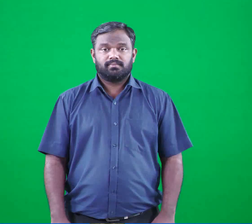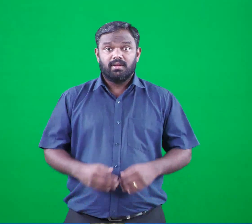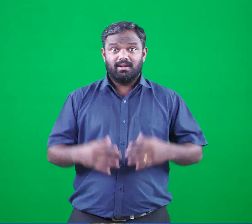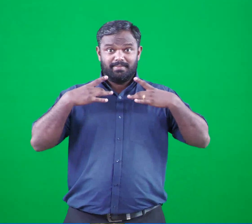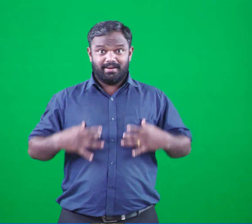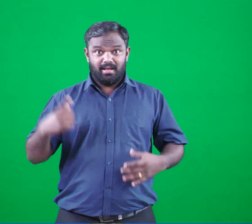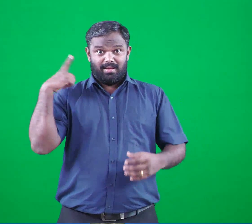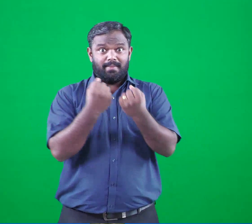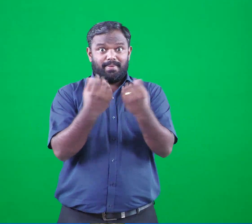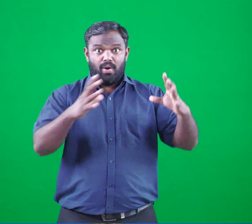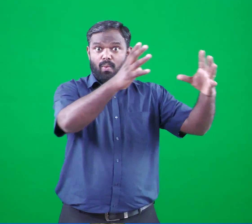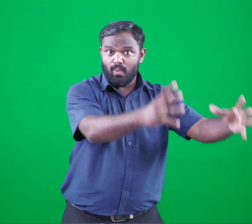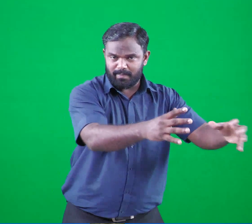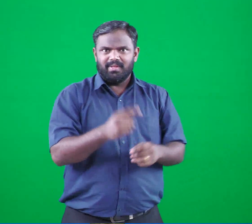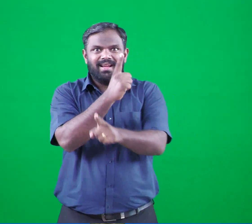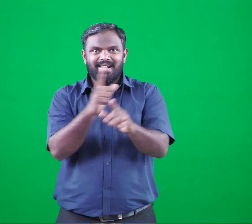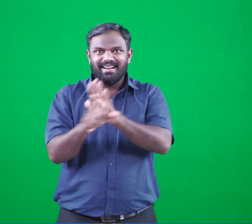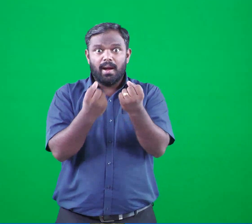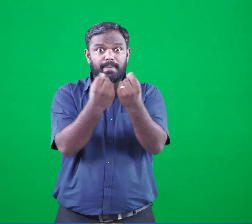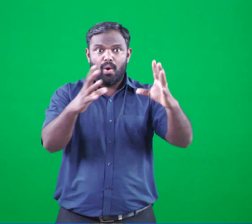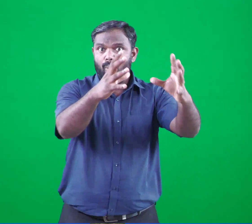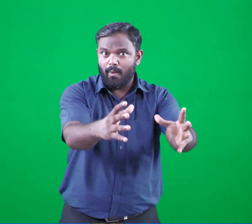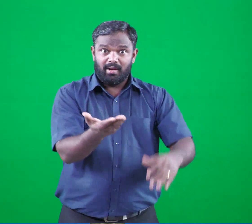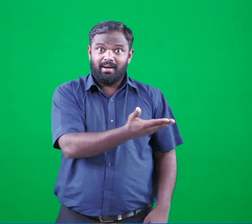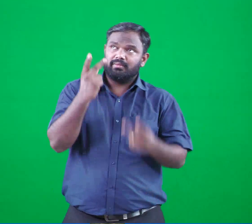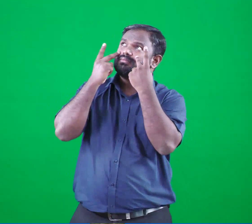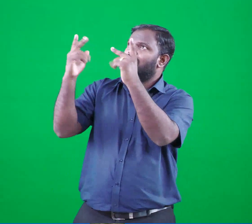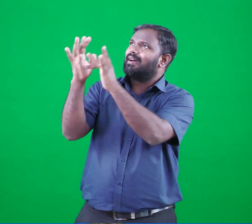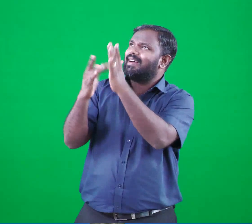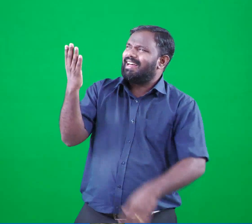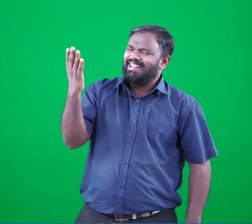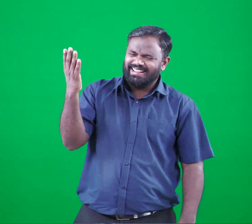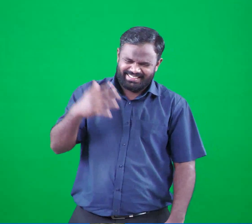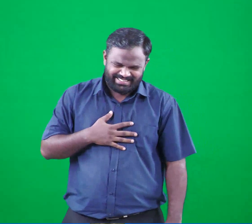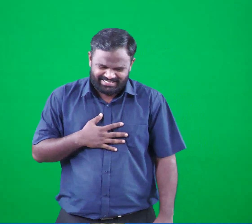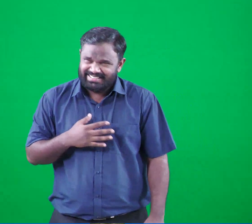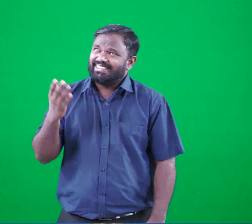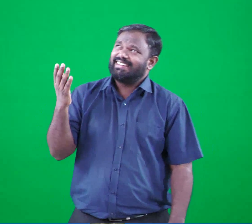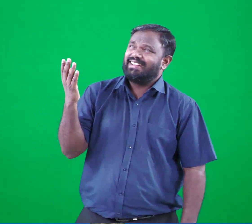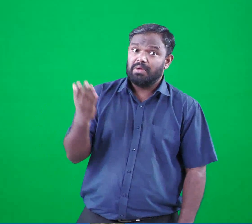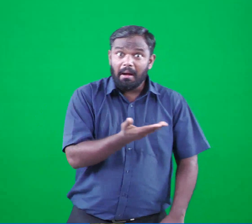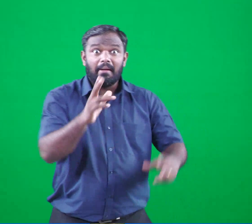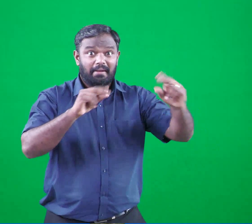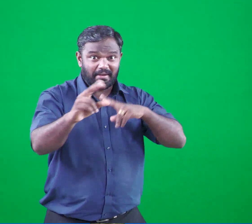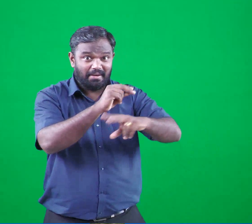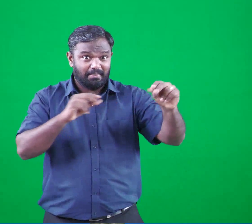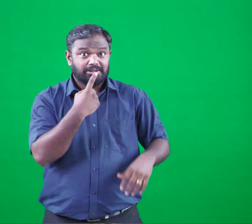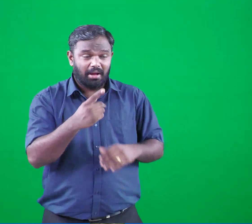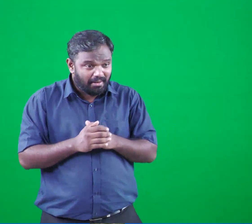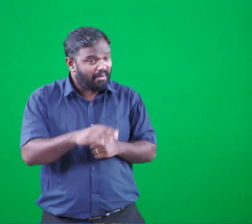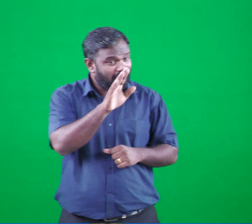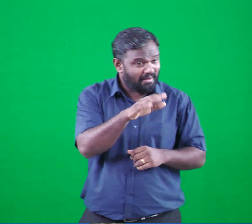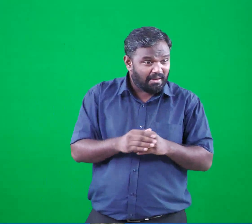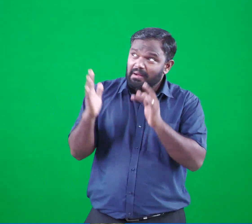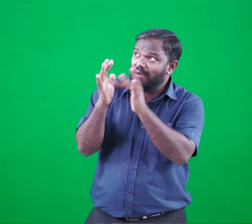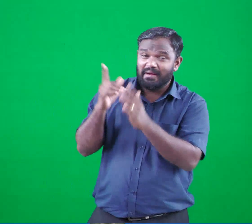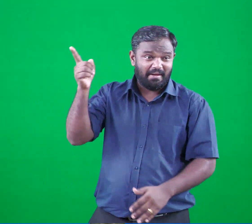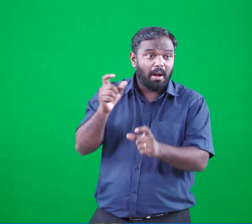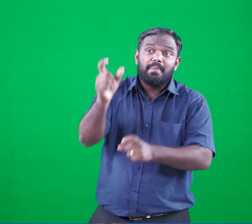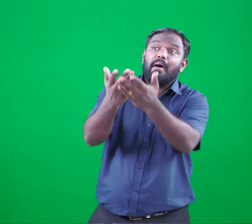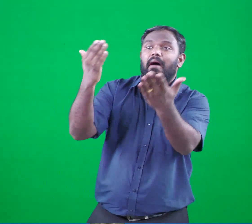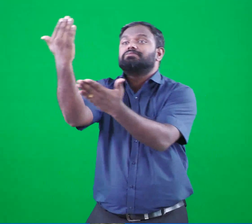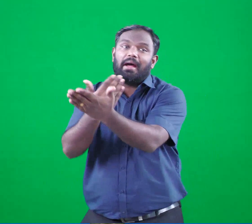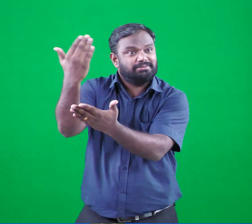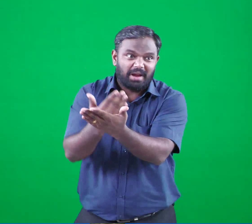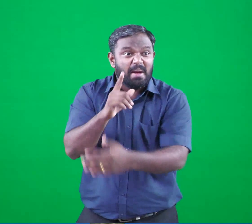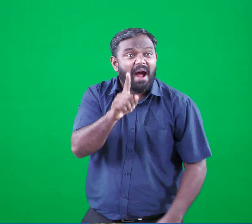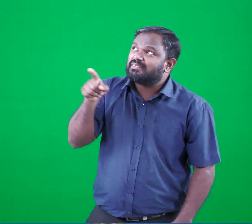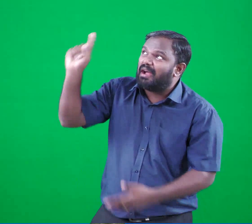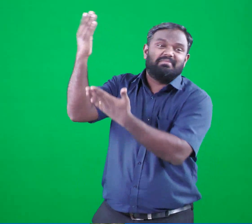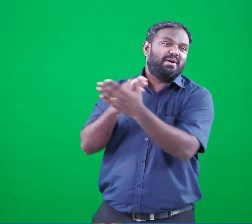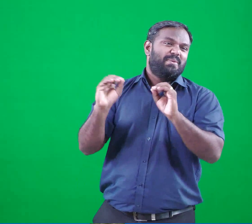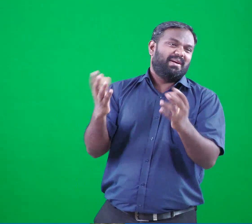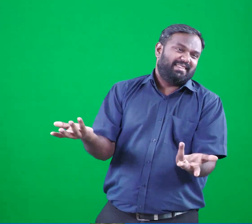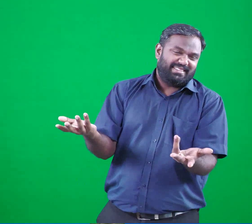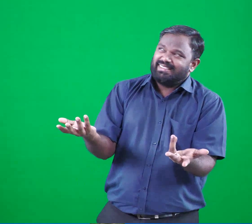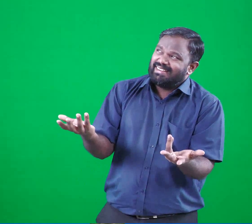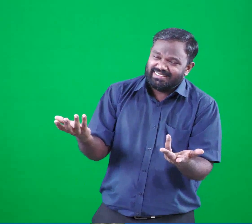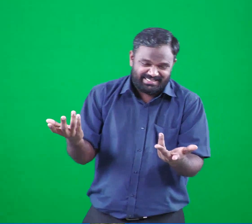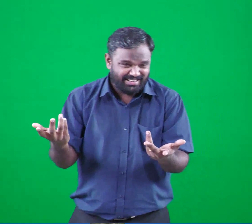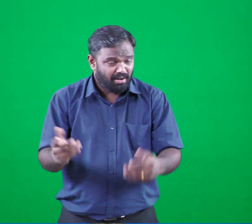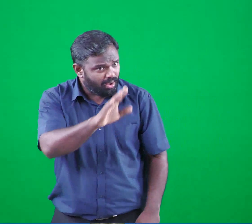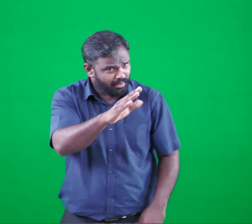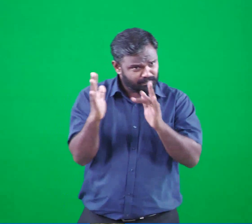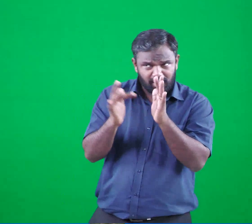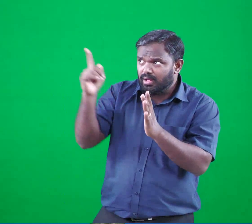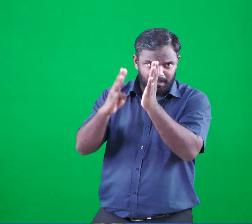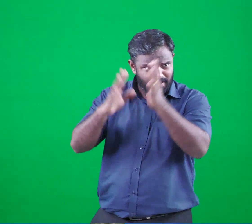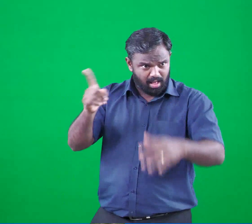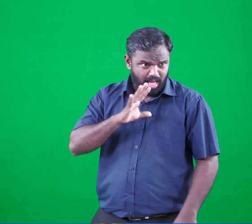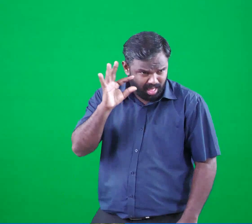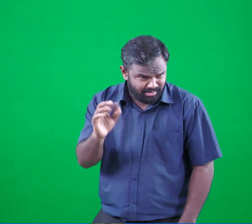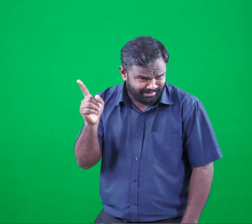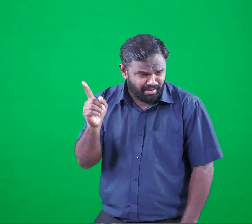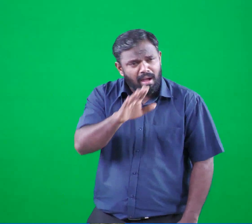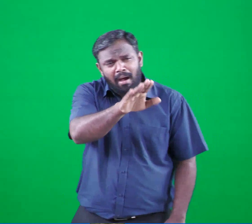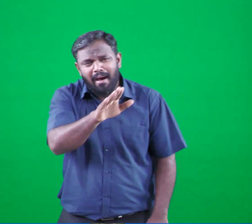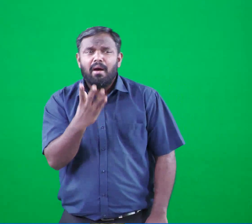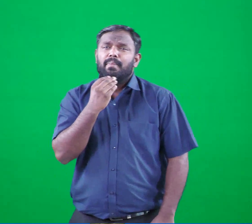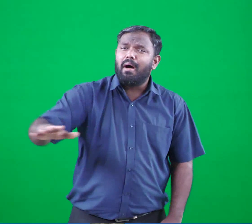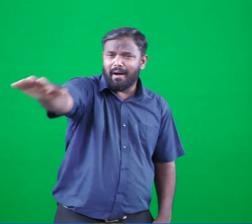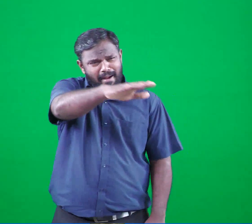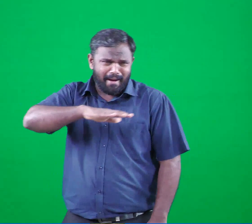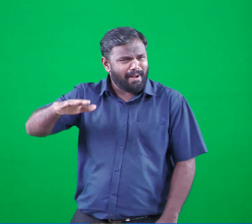In the same way, the chief priests and scribes mocked Him among themselves, saying, "He saved others, but He cannot save Himself!